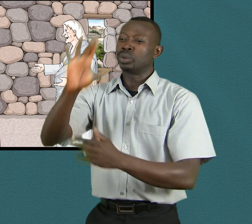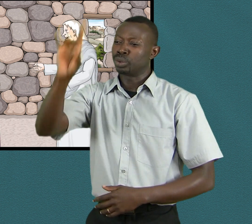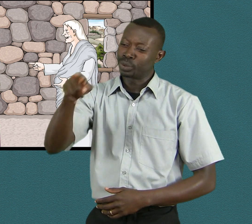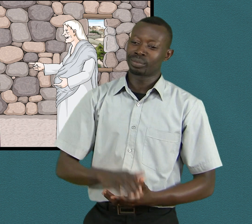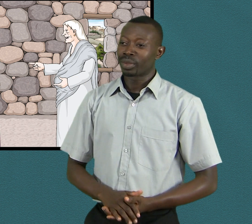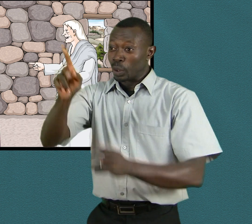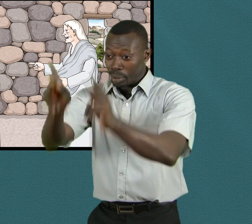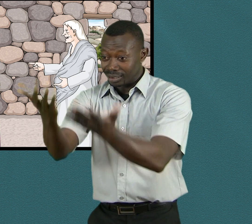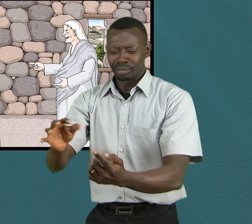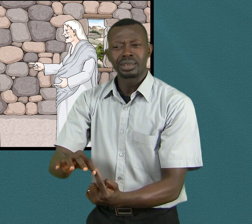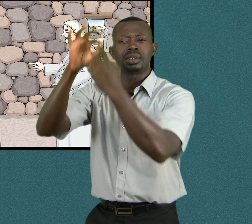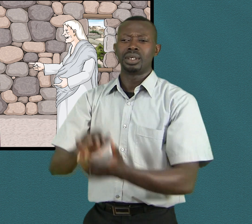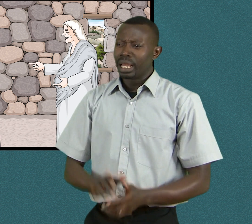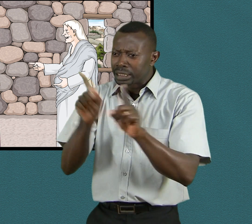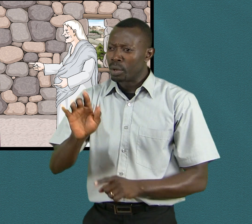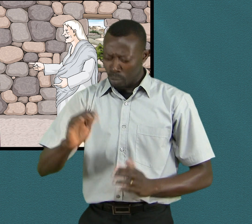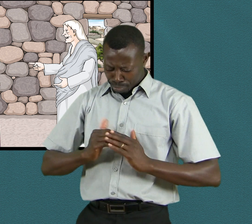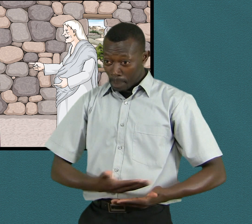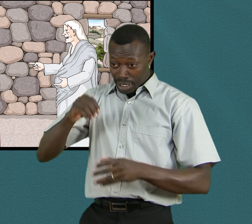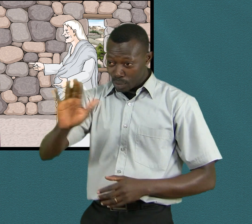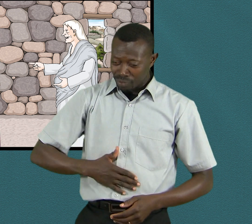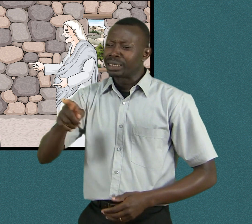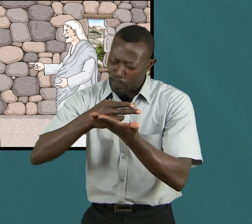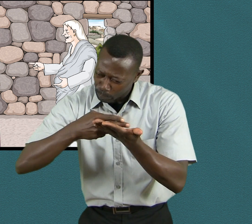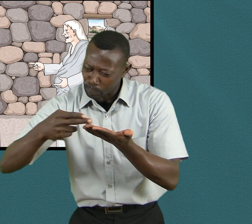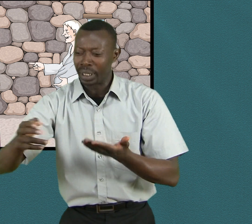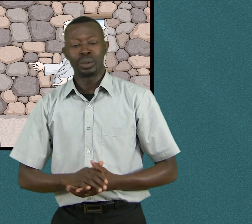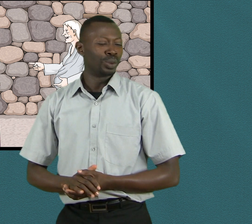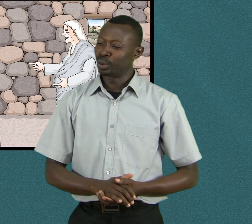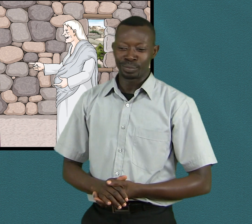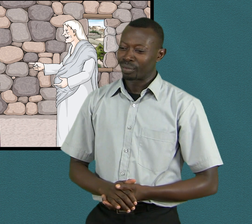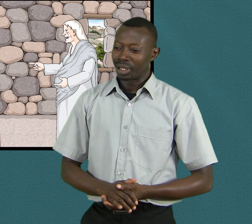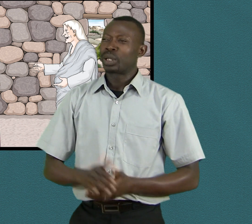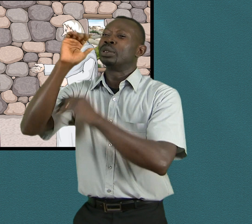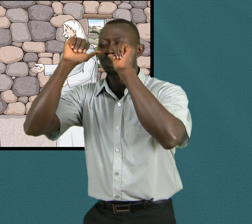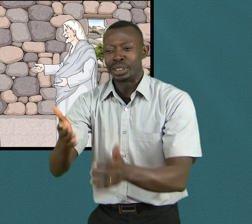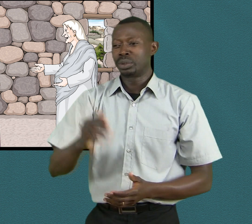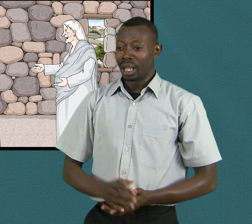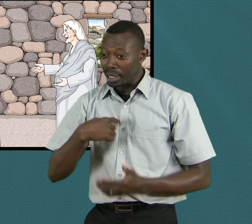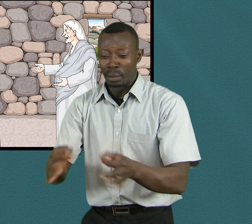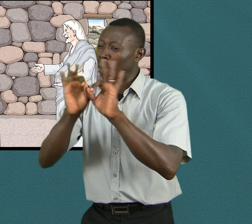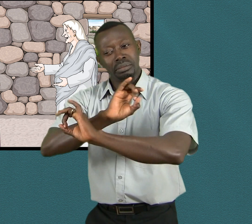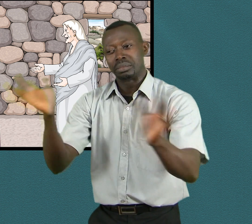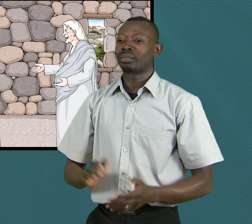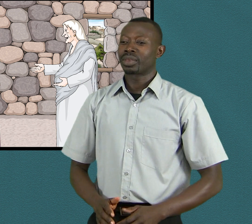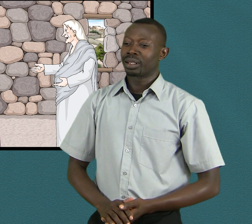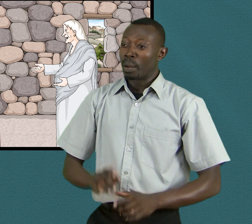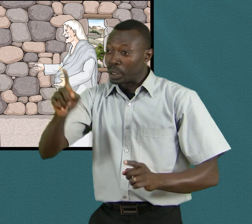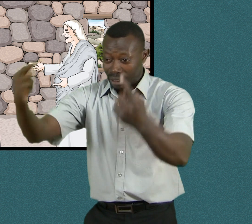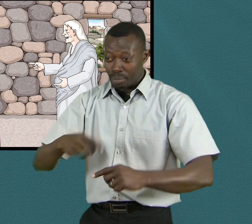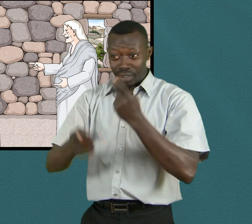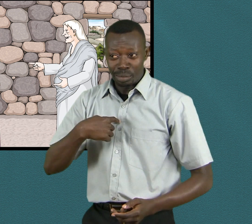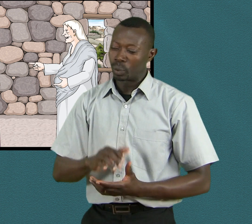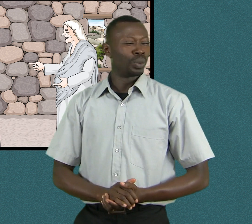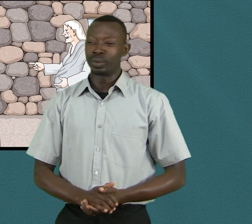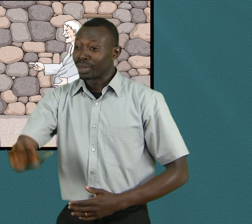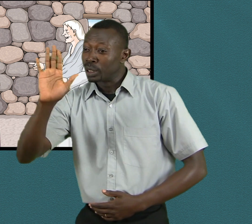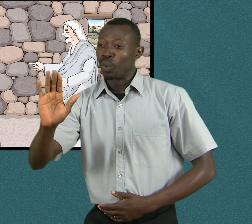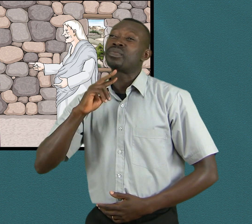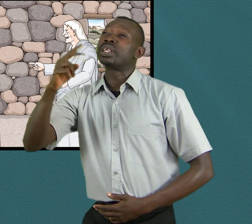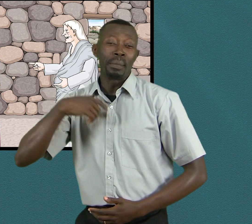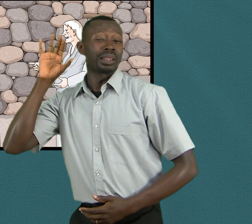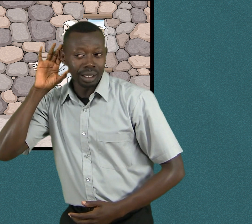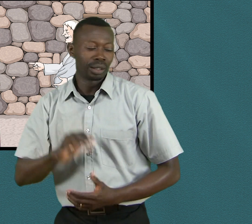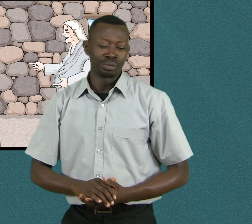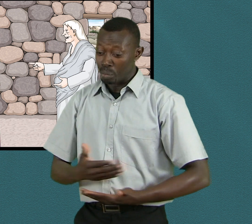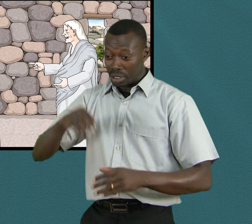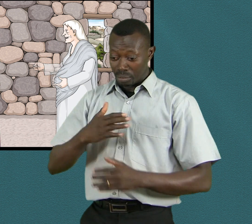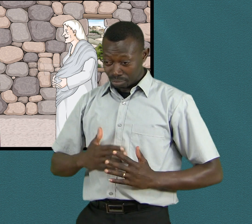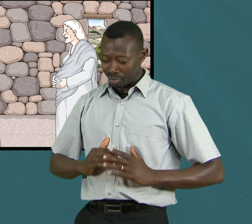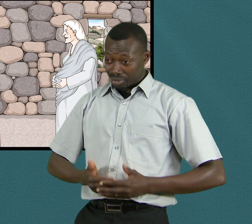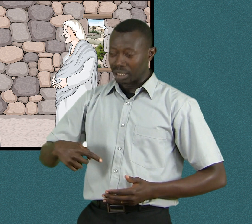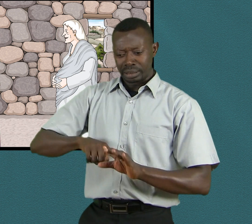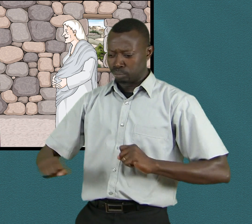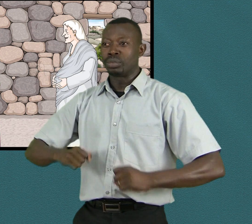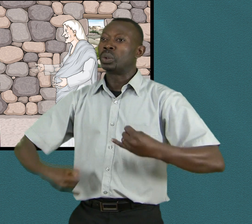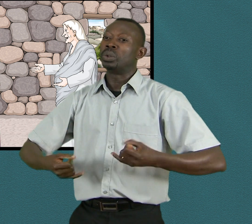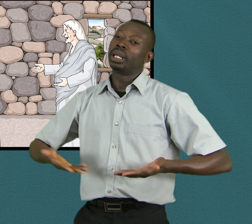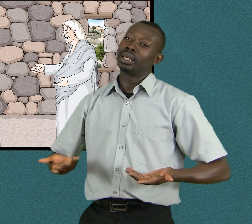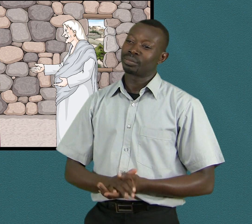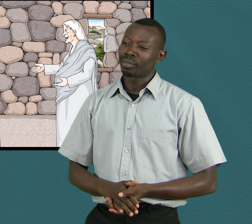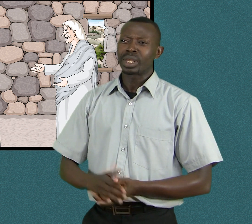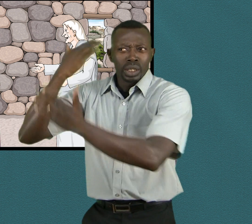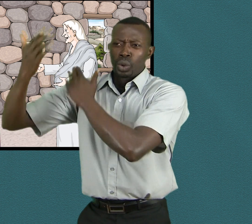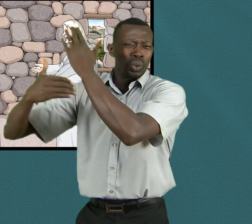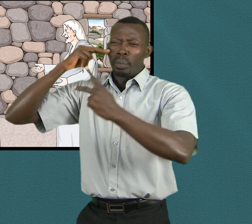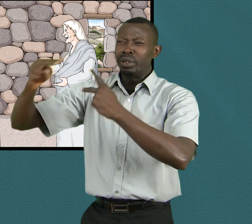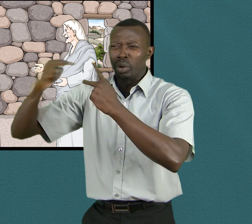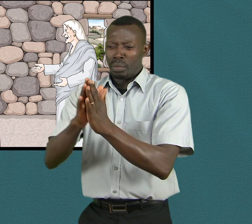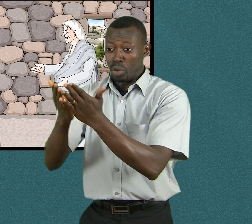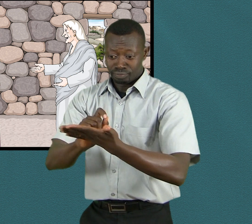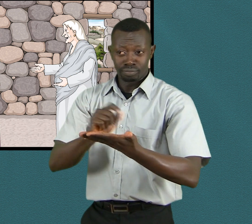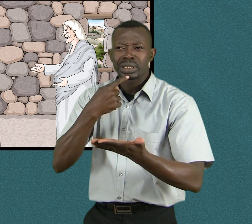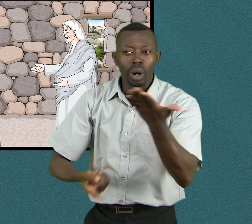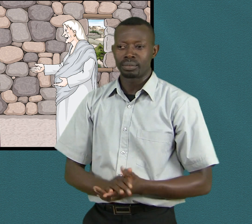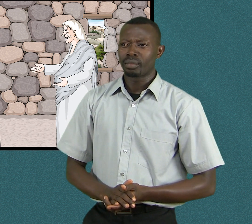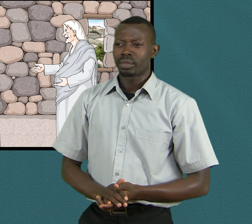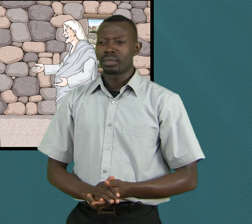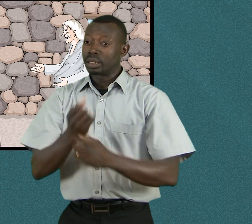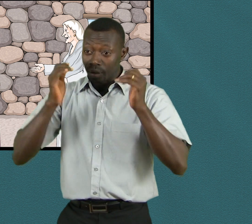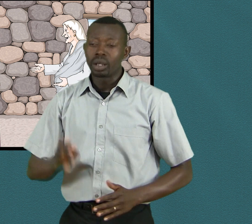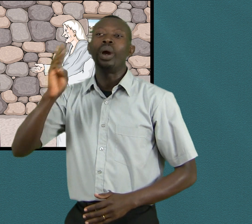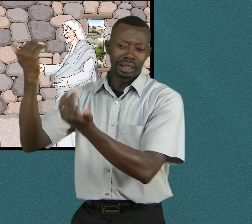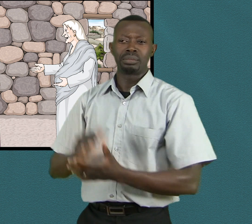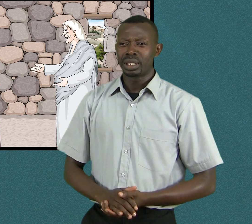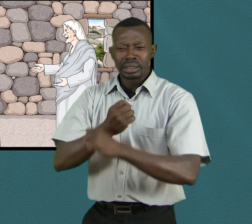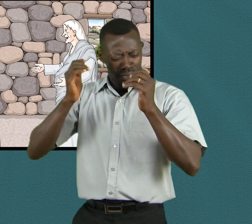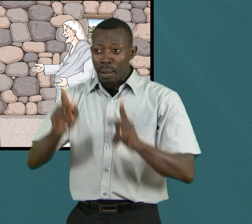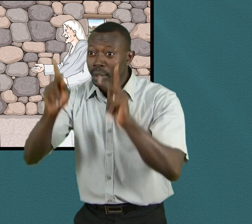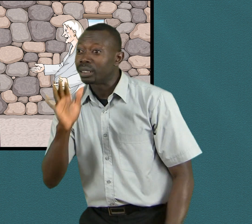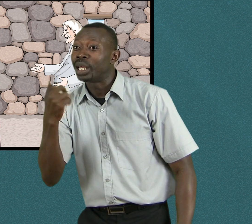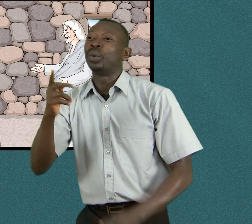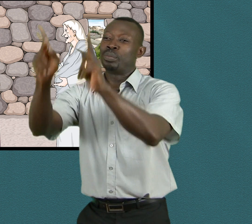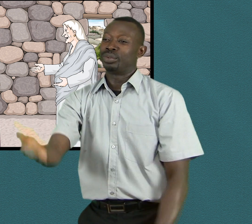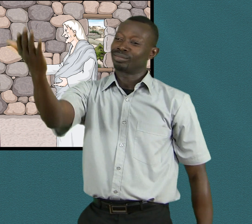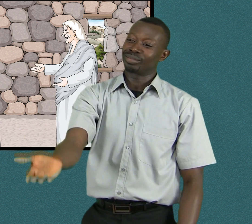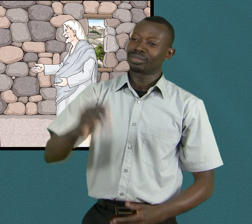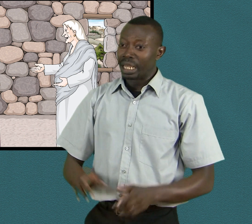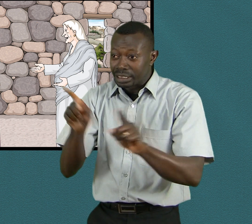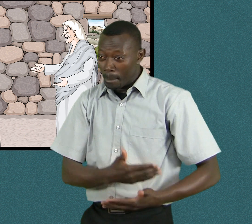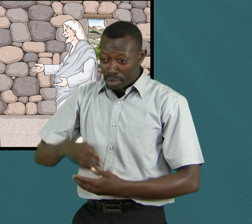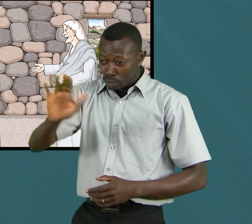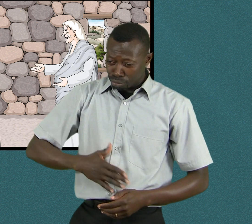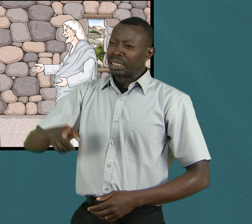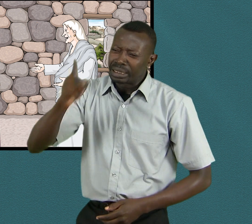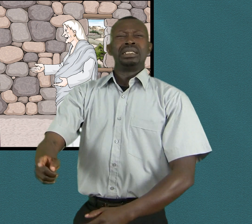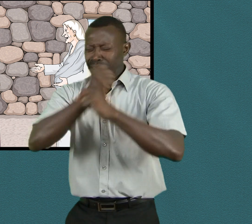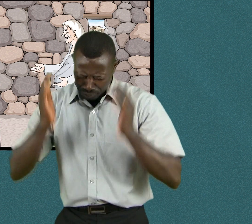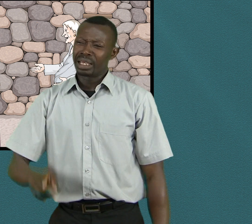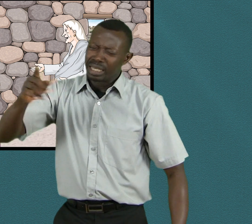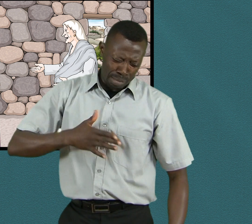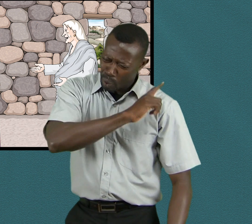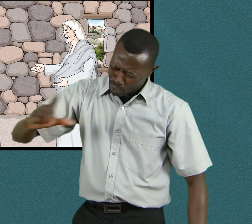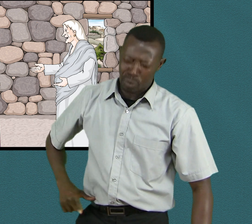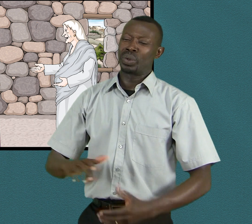Then Mary said: “My soul magnifies the Lord, and my spirit rejoices in God my Savior! For He has looked with favor on the humble state of His servant. From now on all generations will call me blessed. For the Mighty One has done great things for me. Holy is His name. His mercy extends to those who fear Him, from generation to generation. He has performed mighty deeds with His arm;